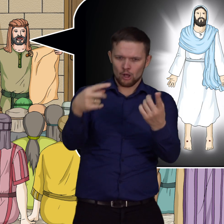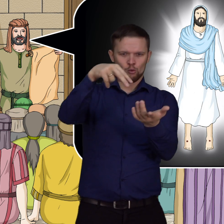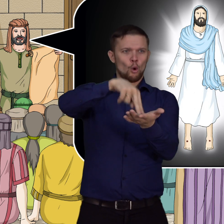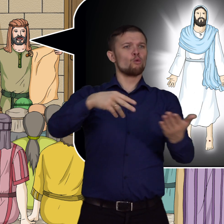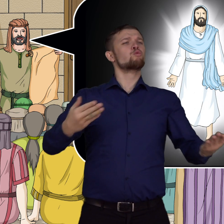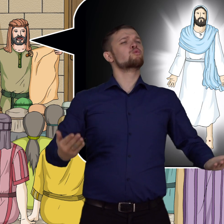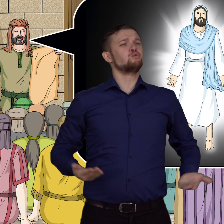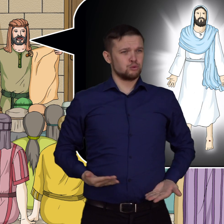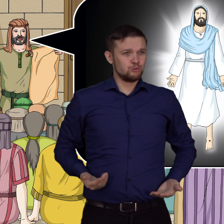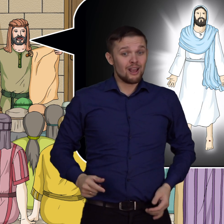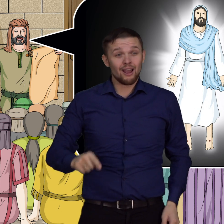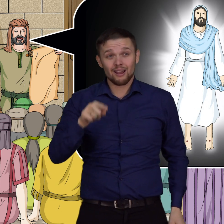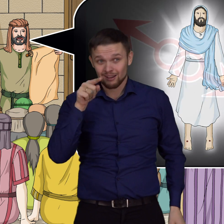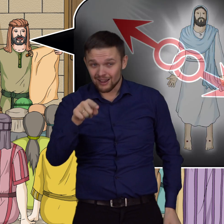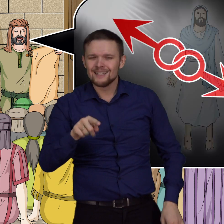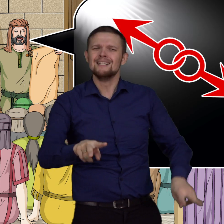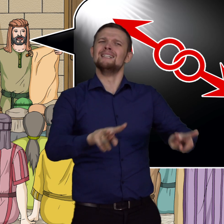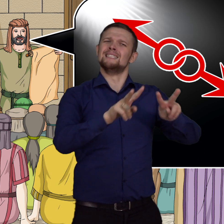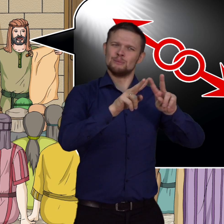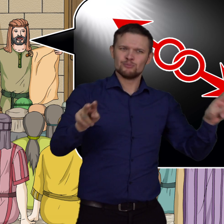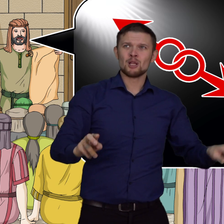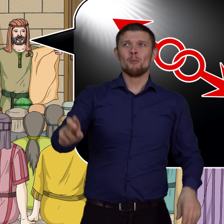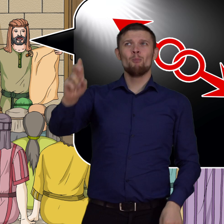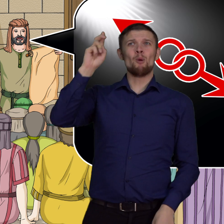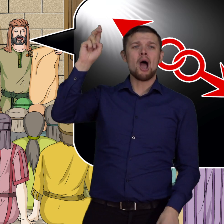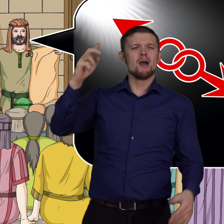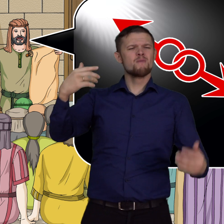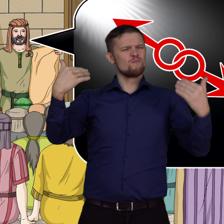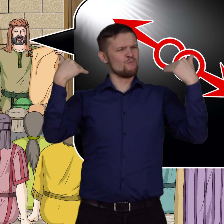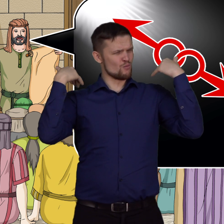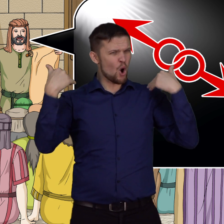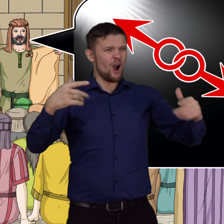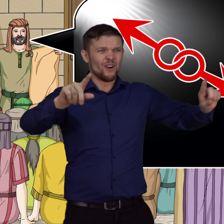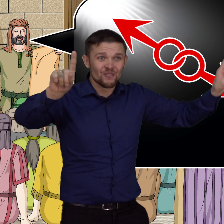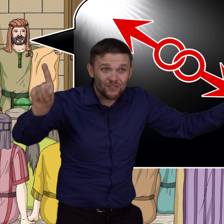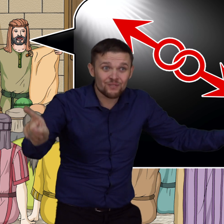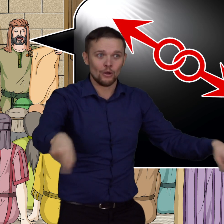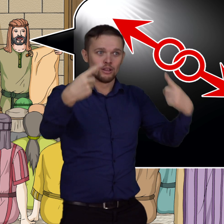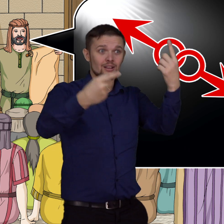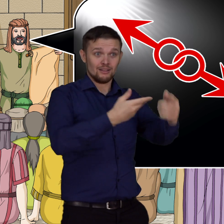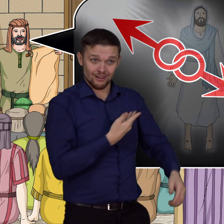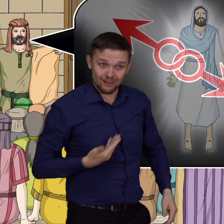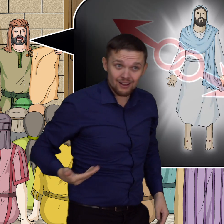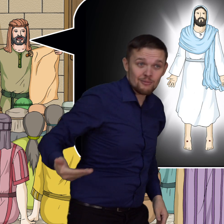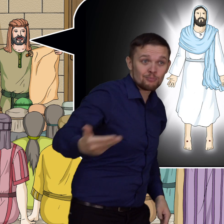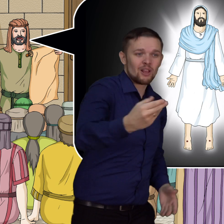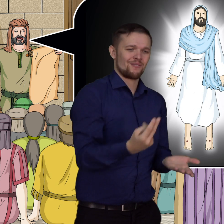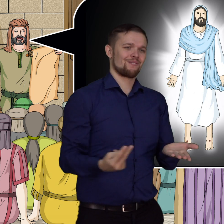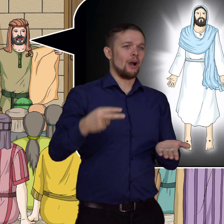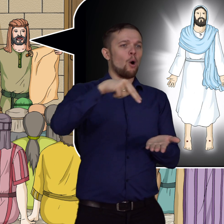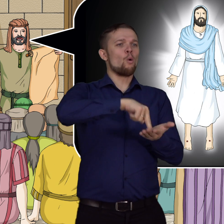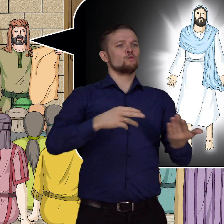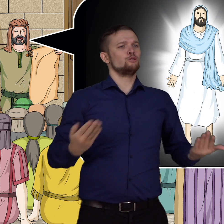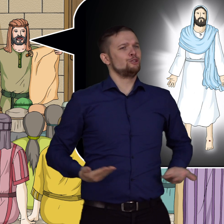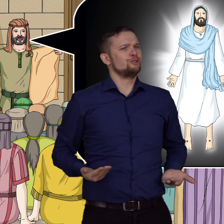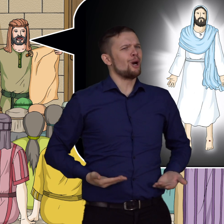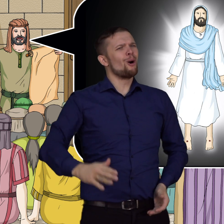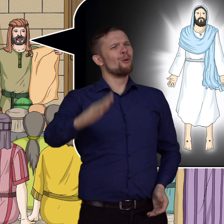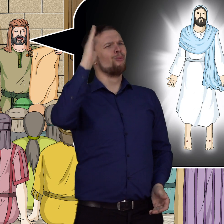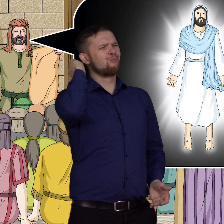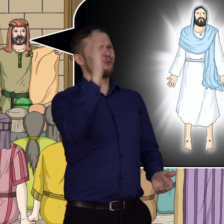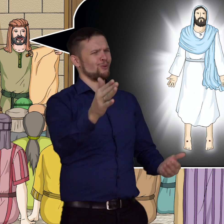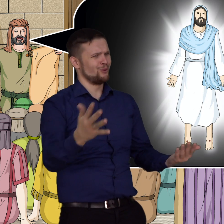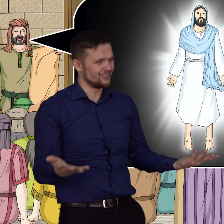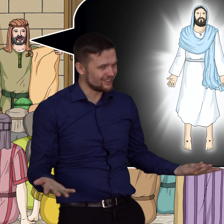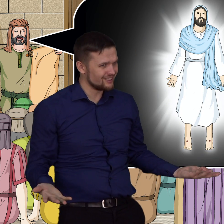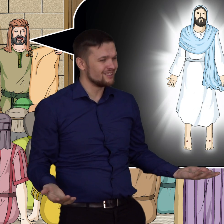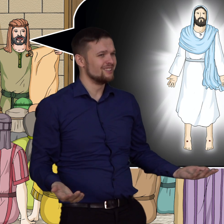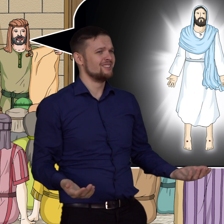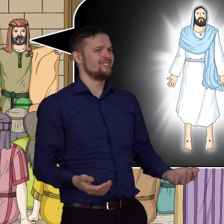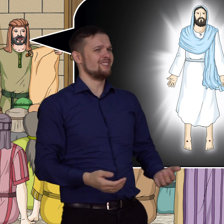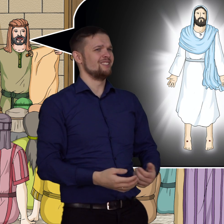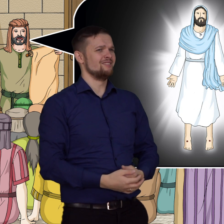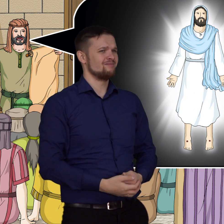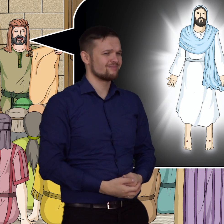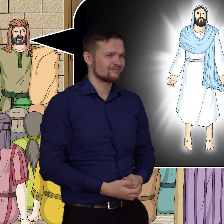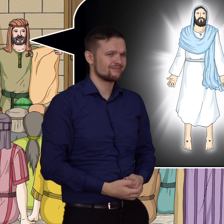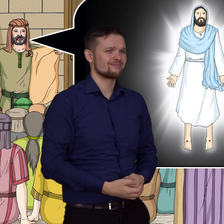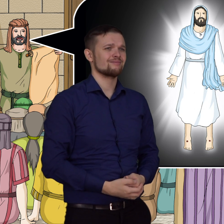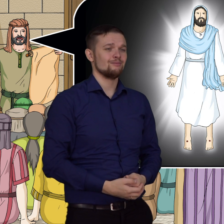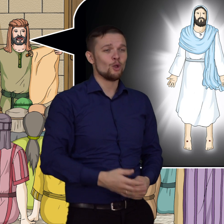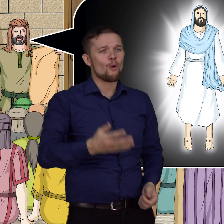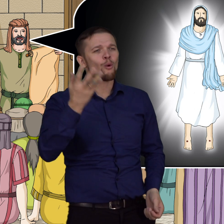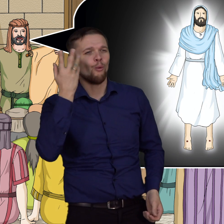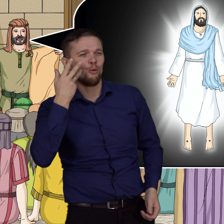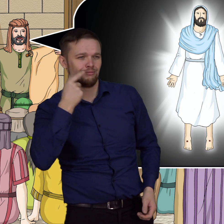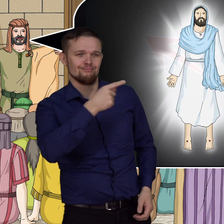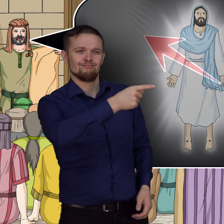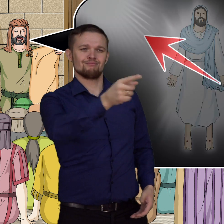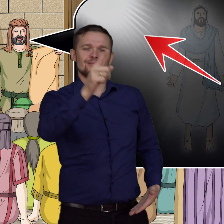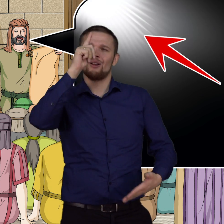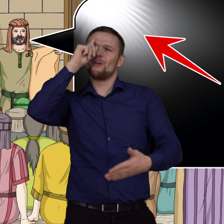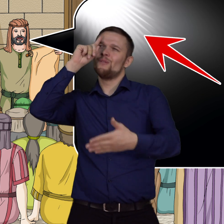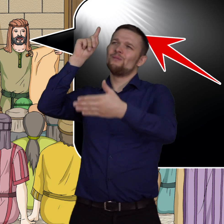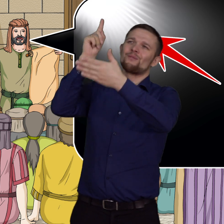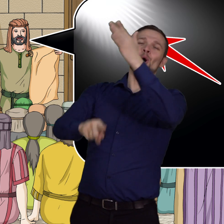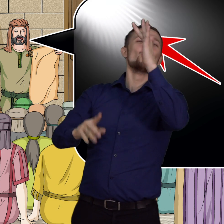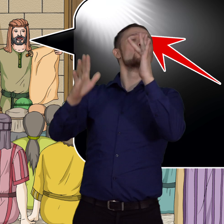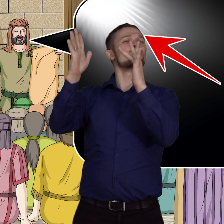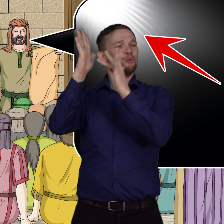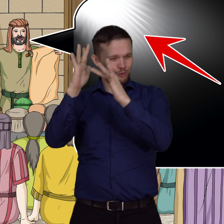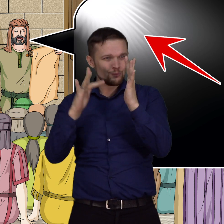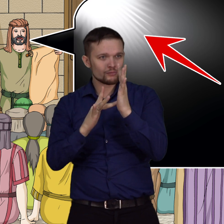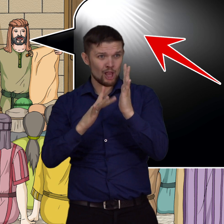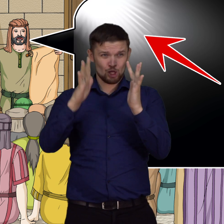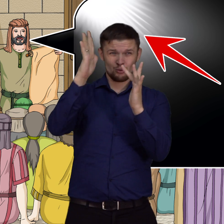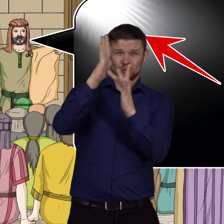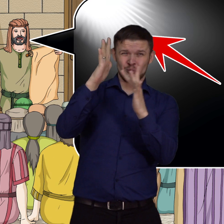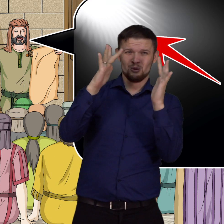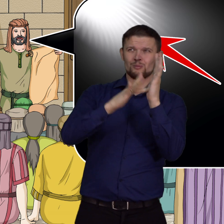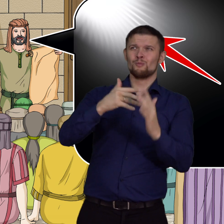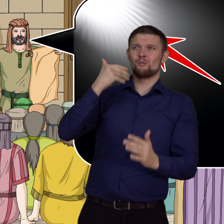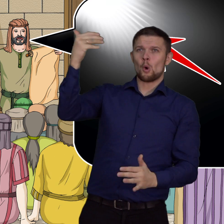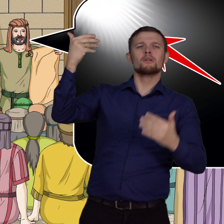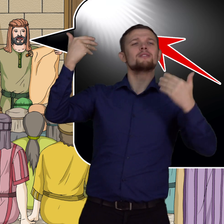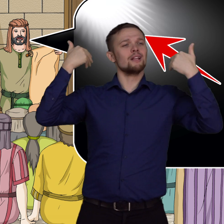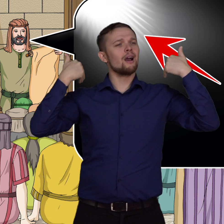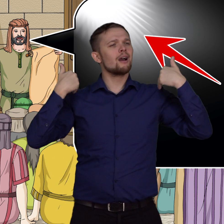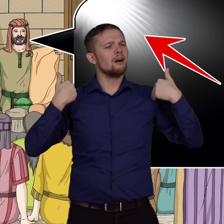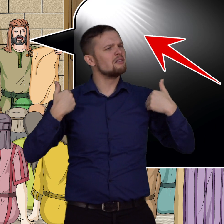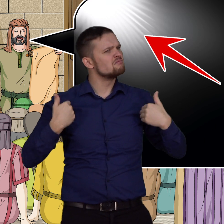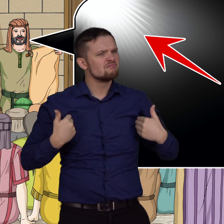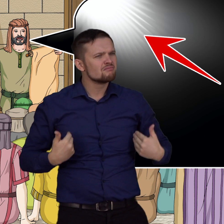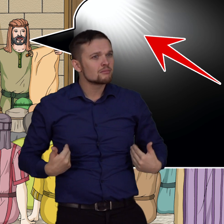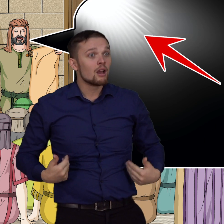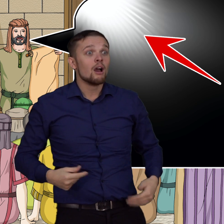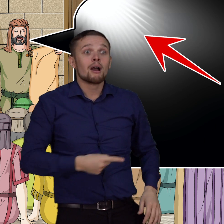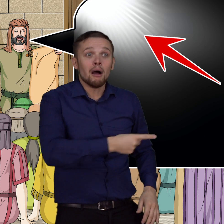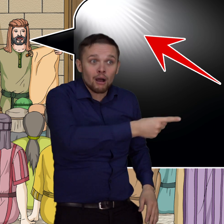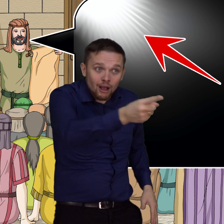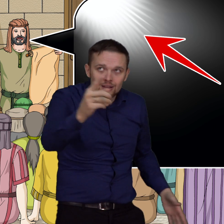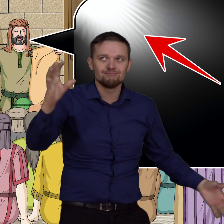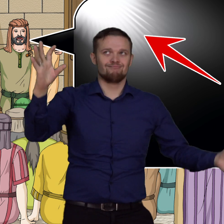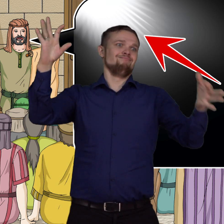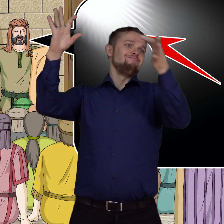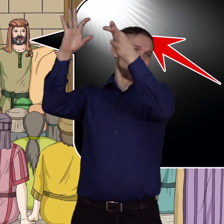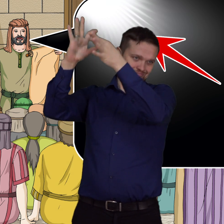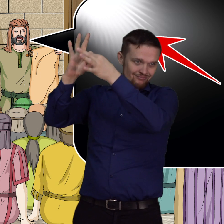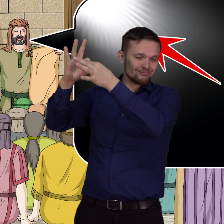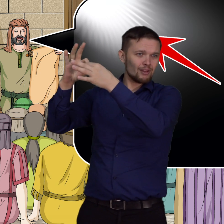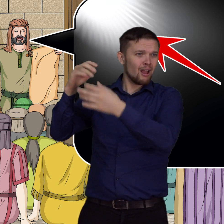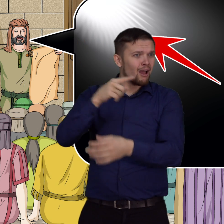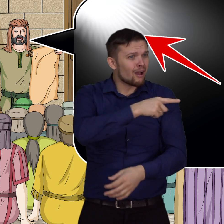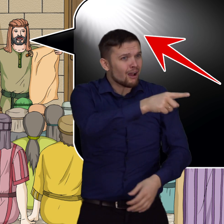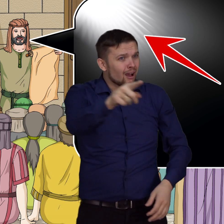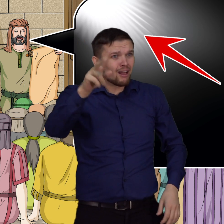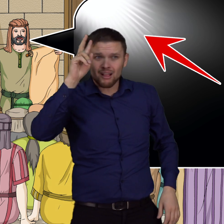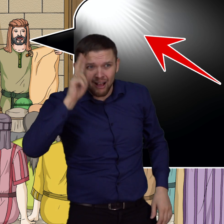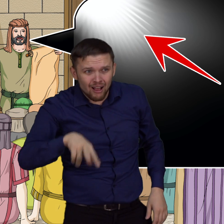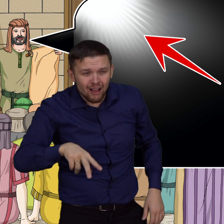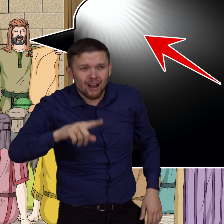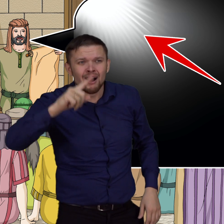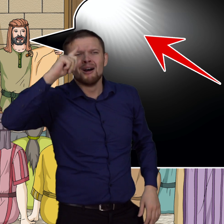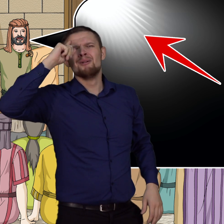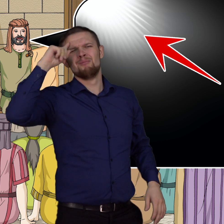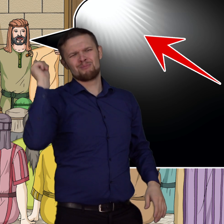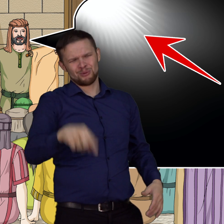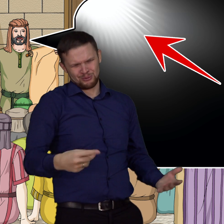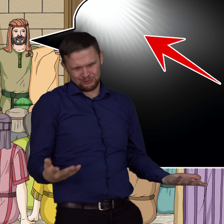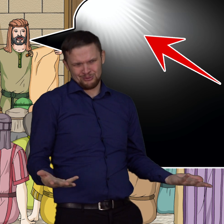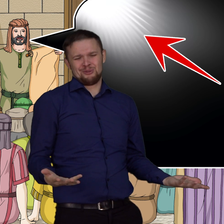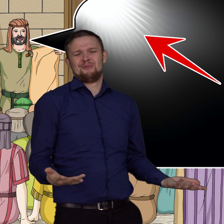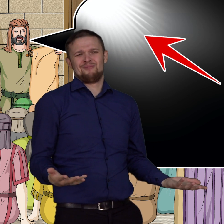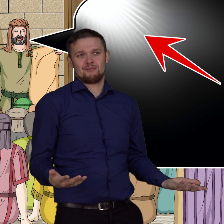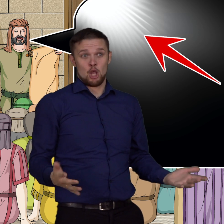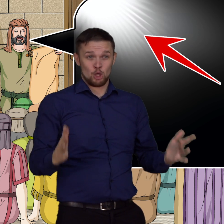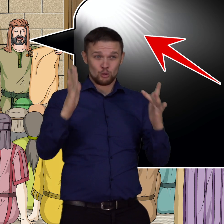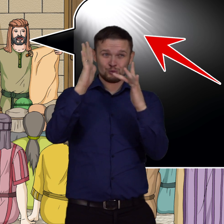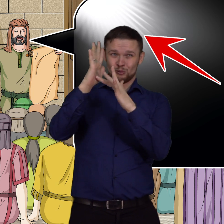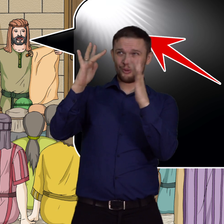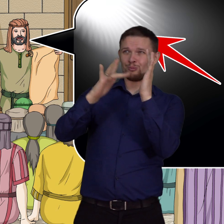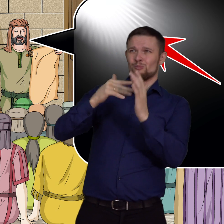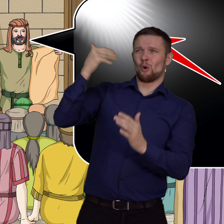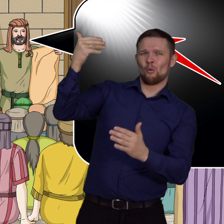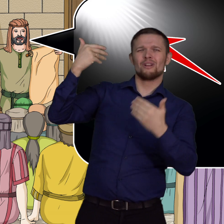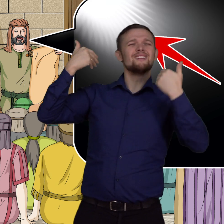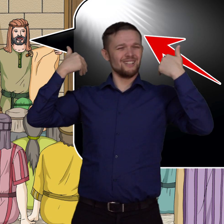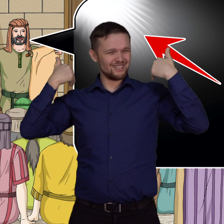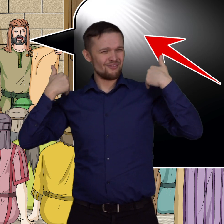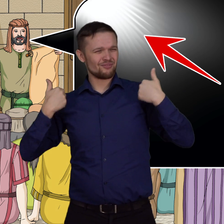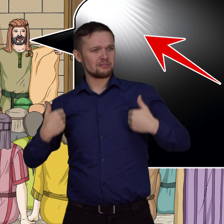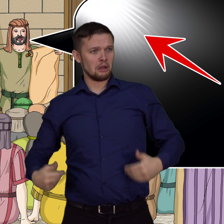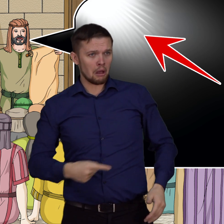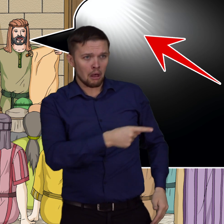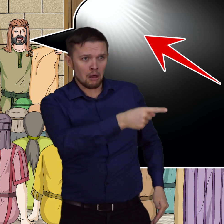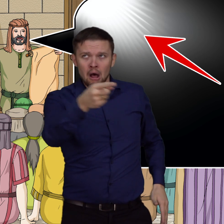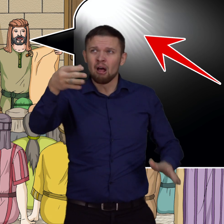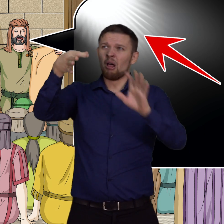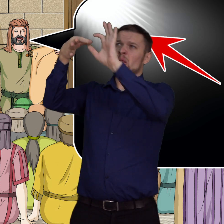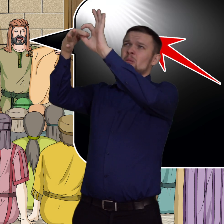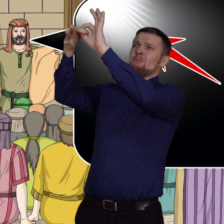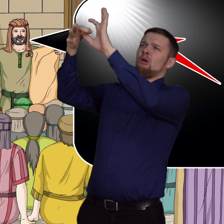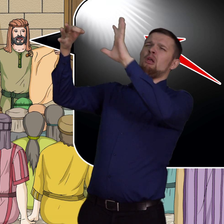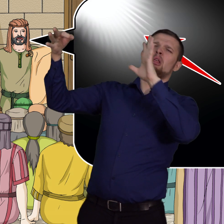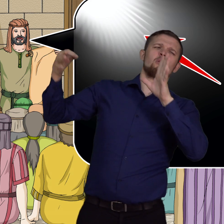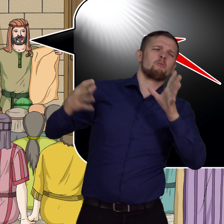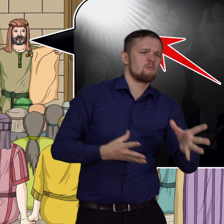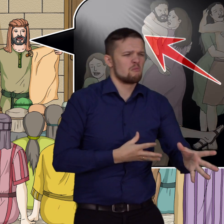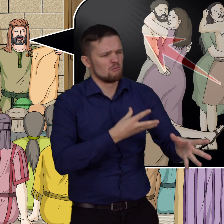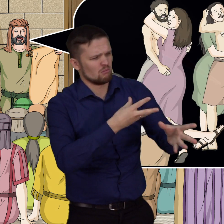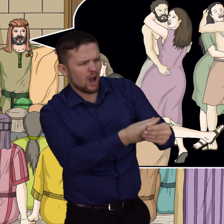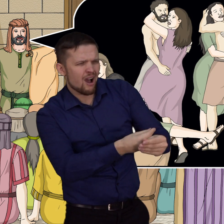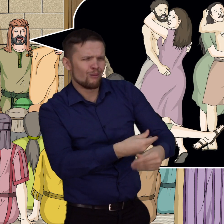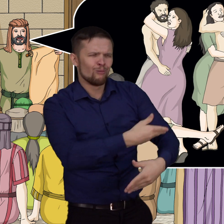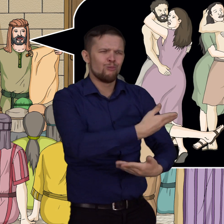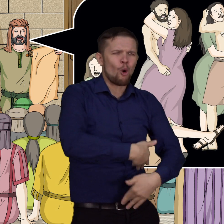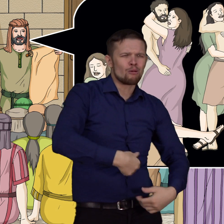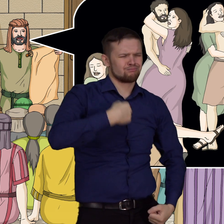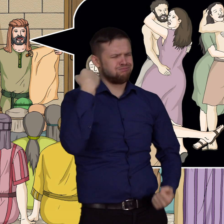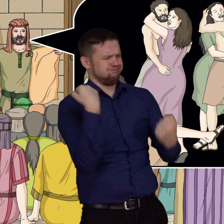Do you not know that your bodies are members of Christ?